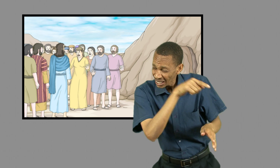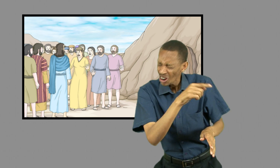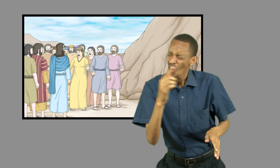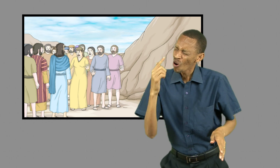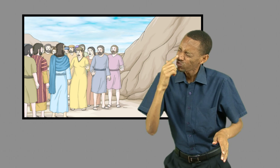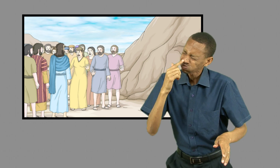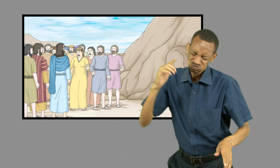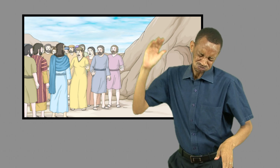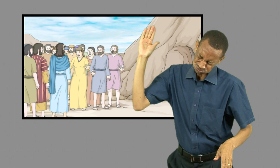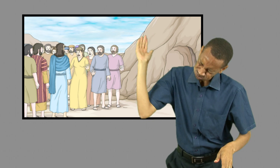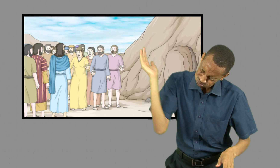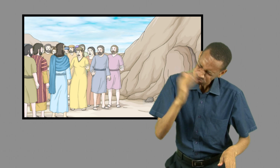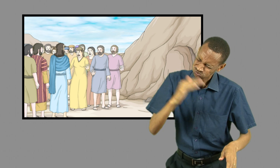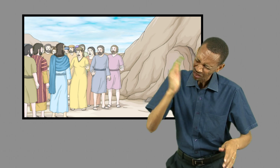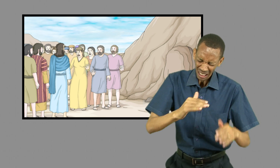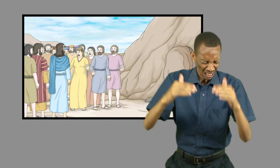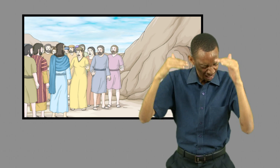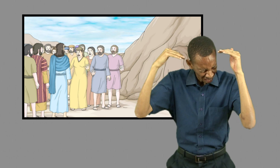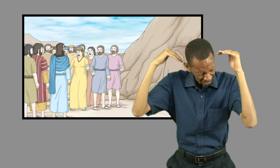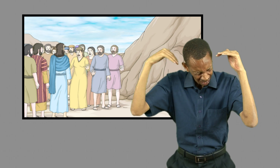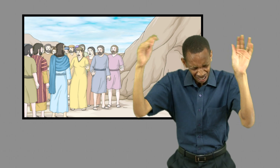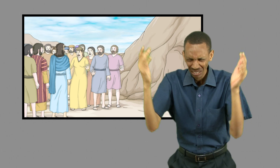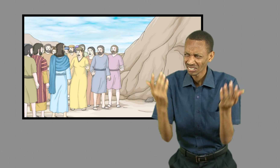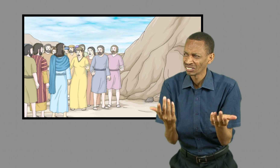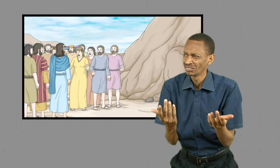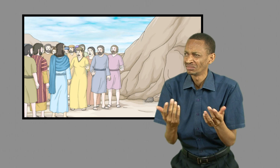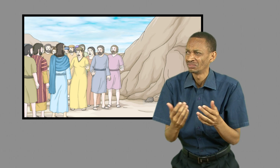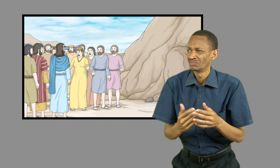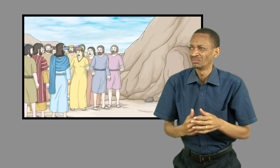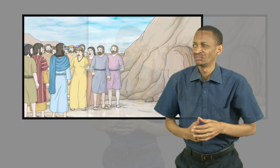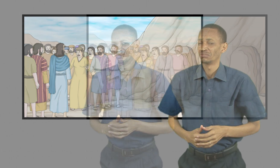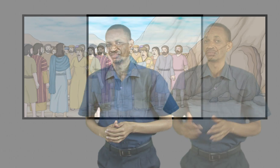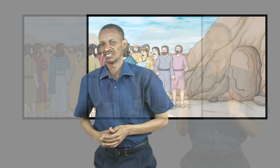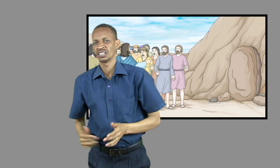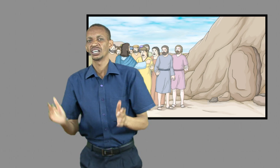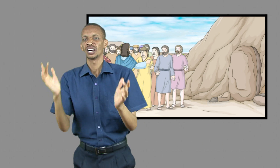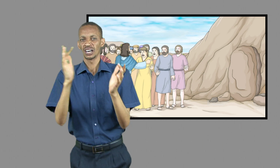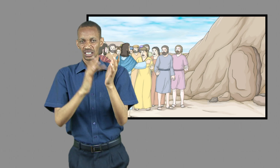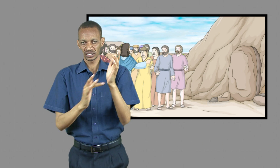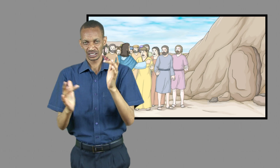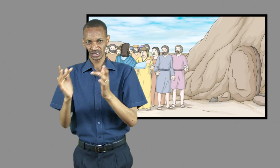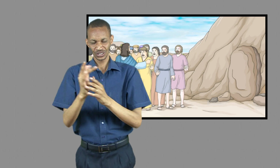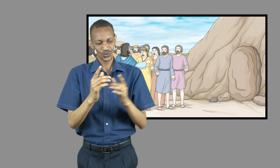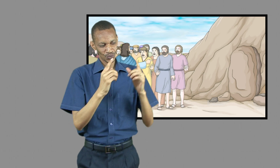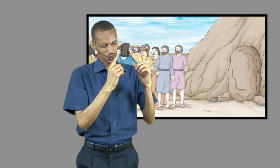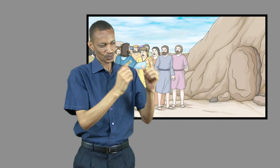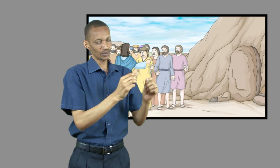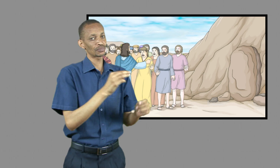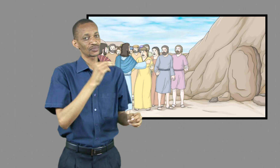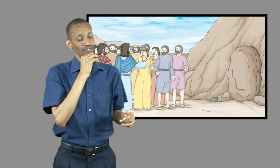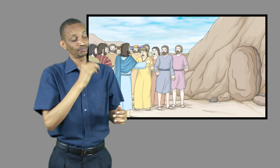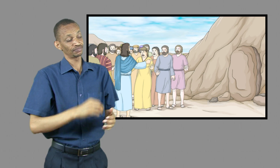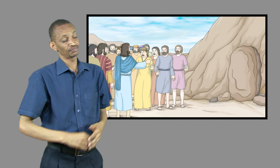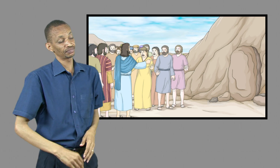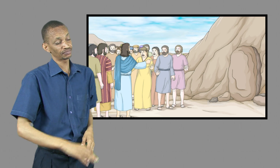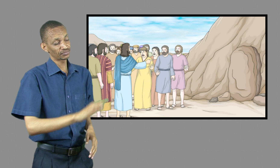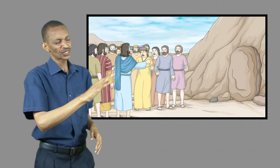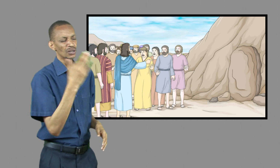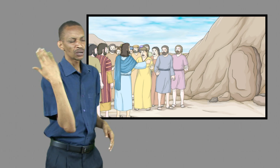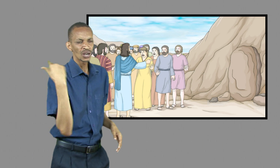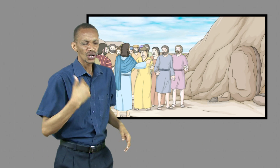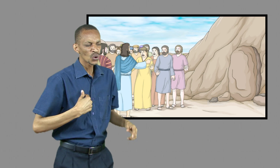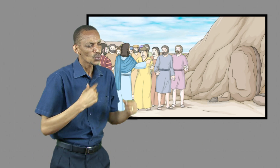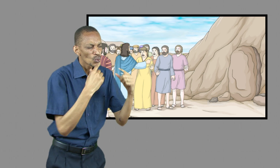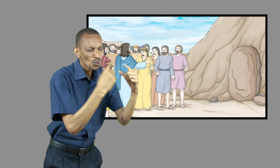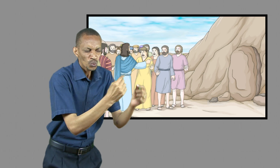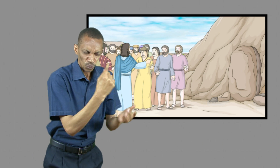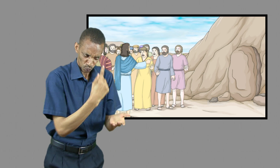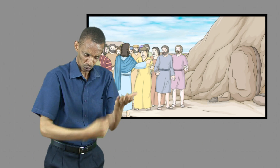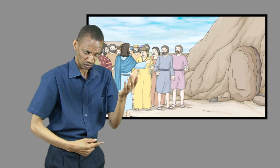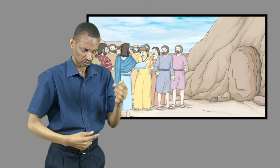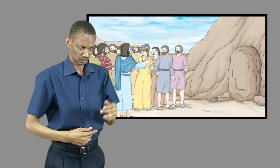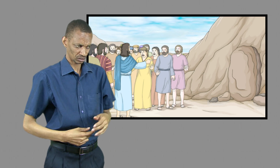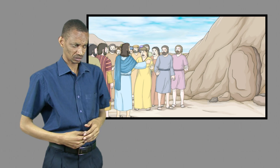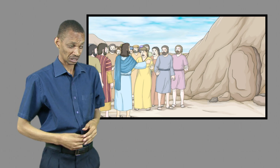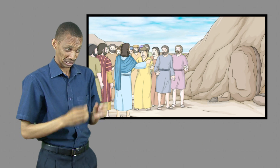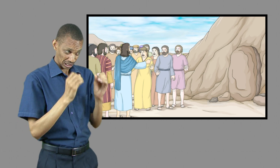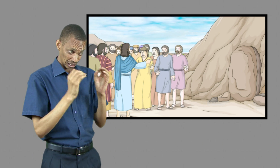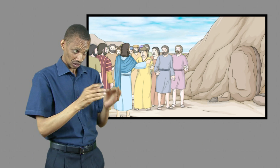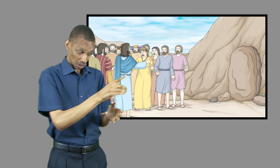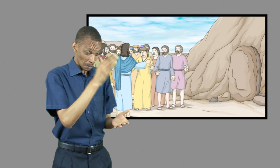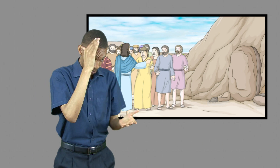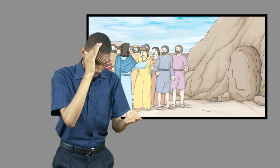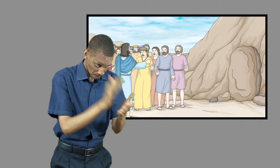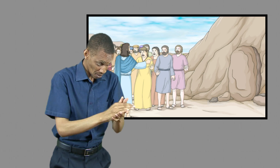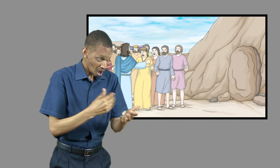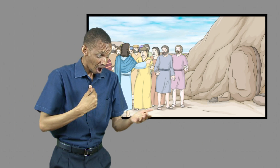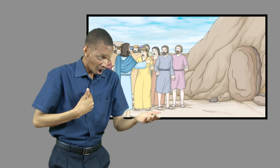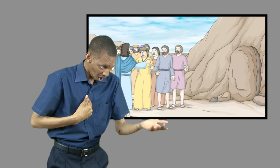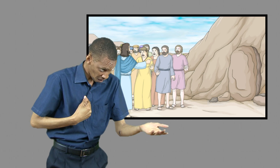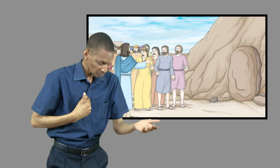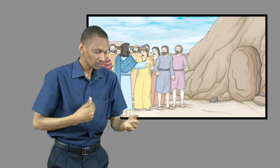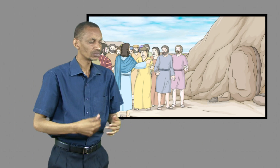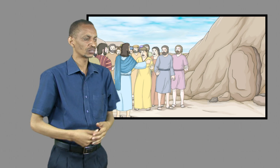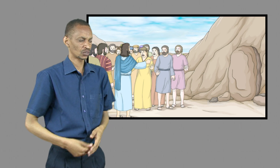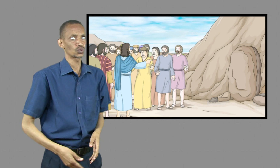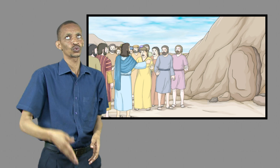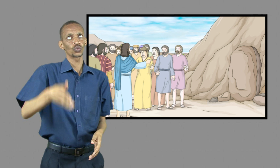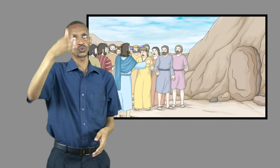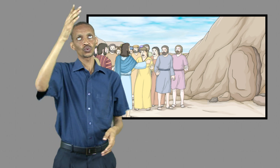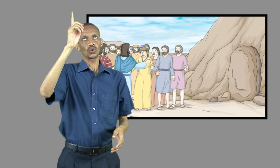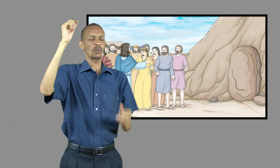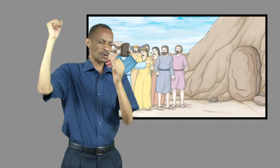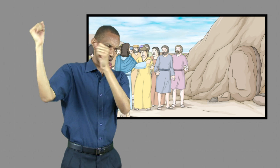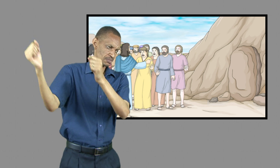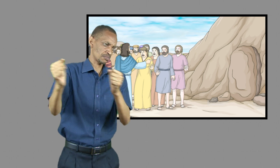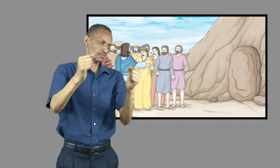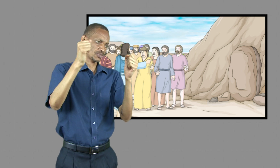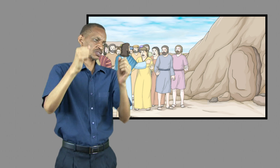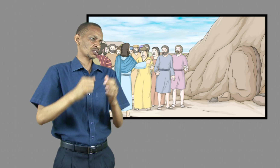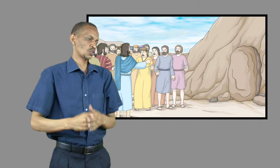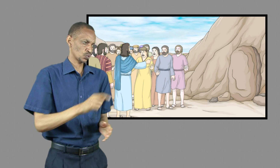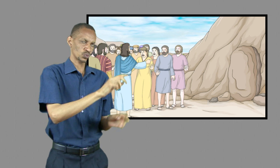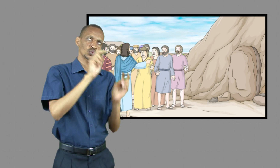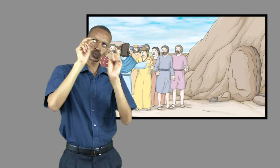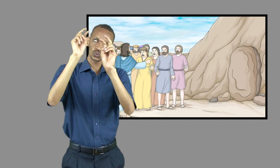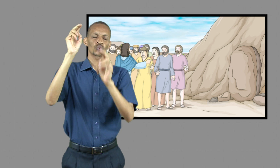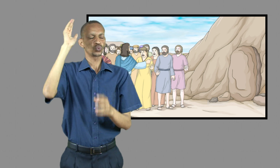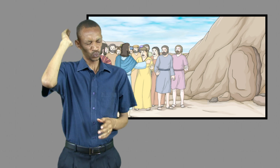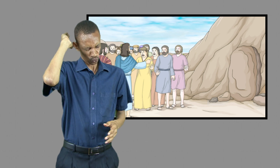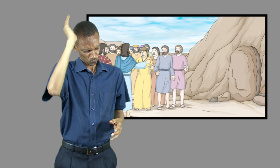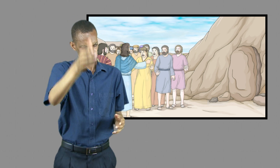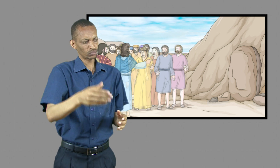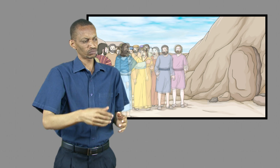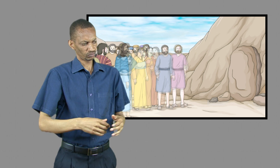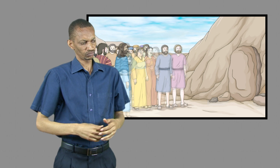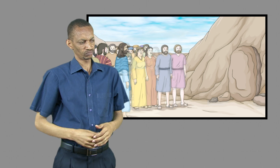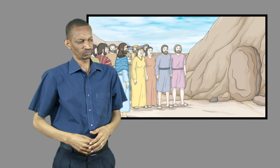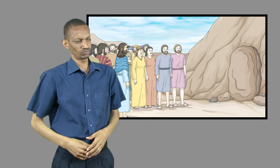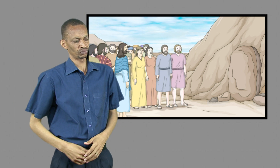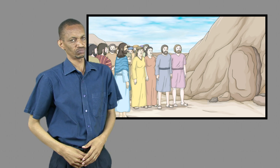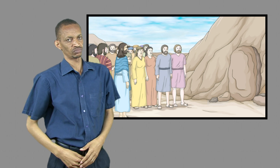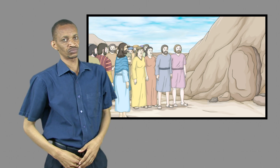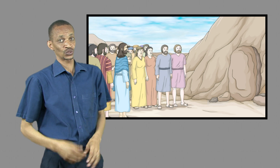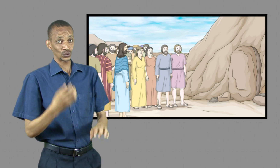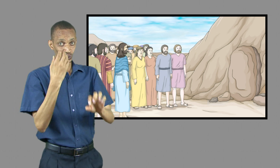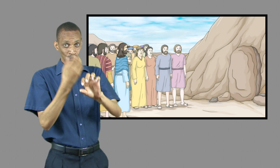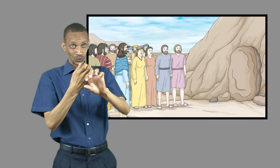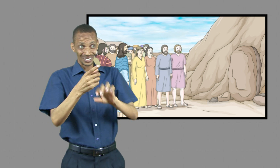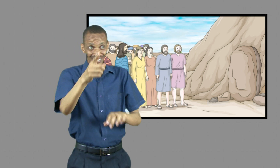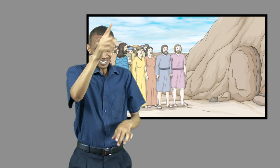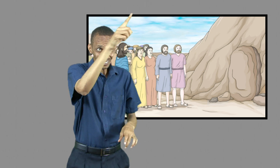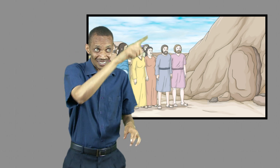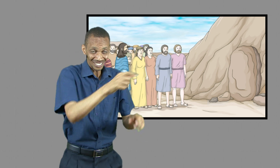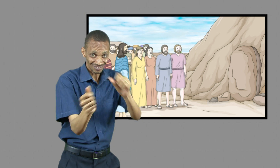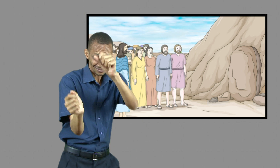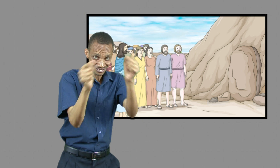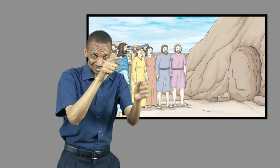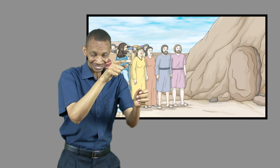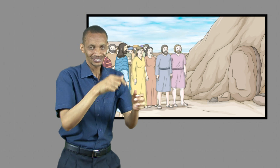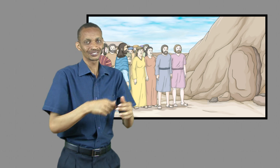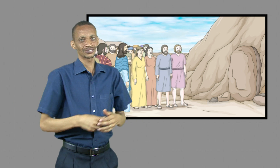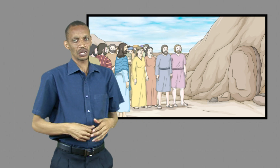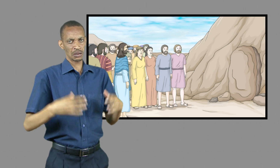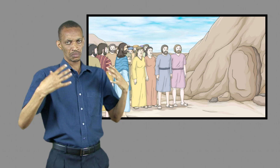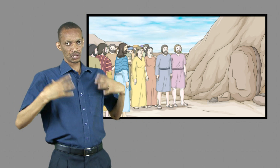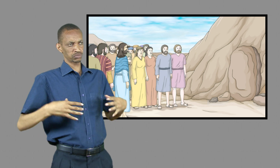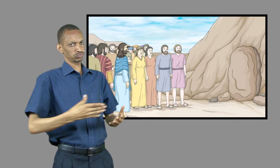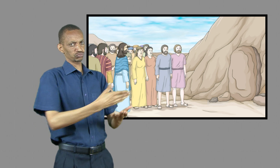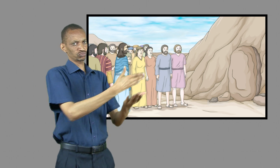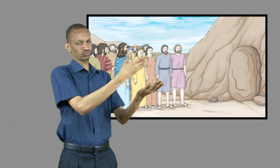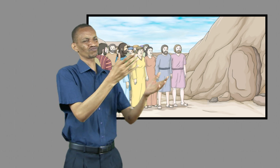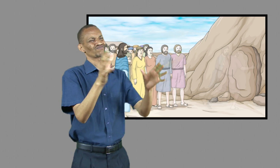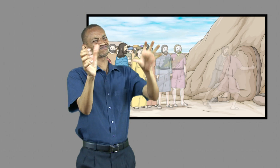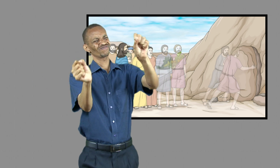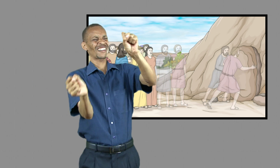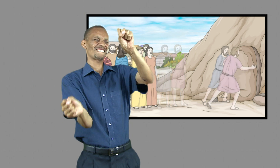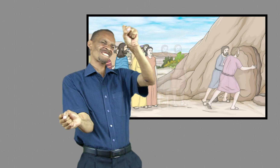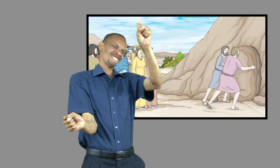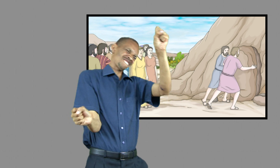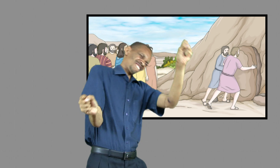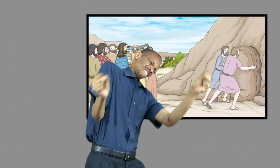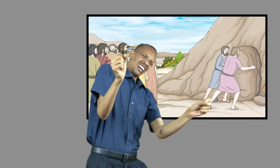Jesus replied, “Did I not tell you that if you believed, you would see the glory of God?”